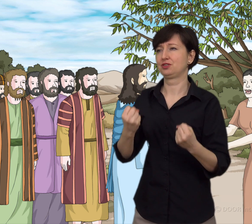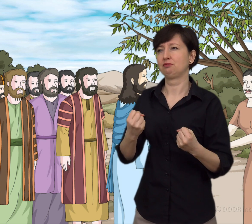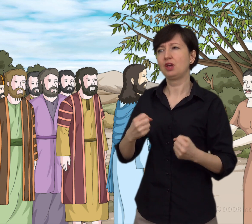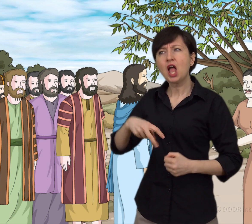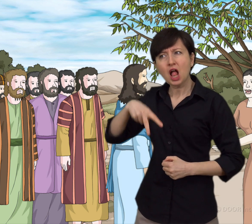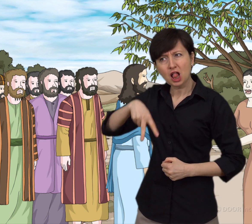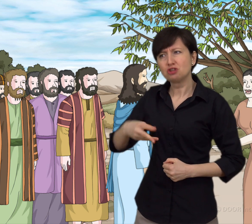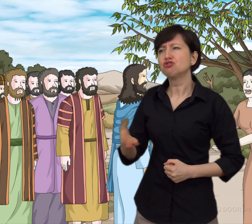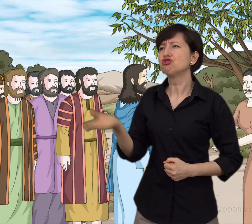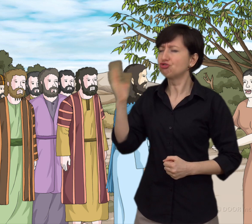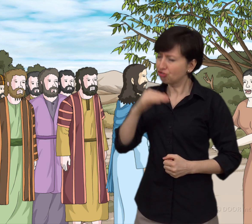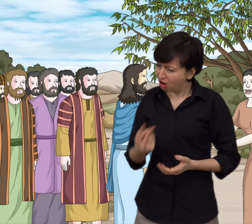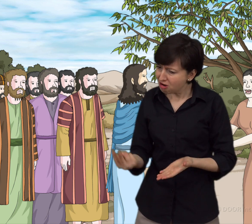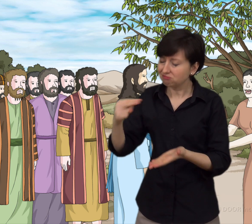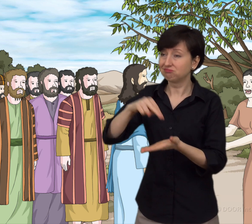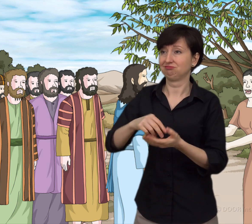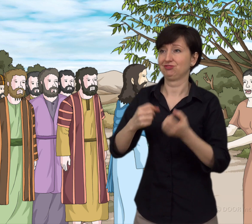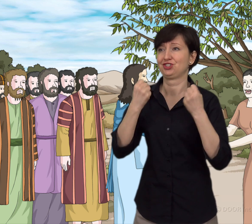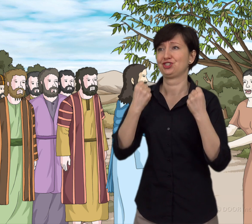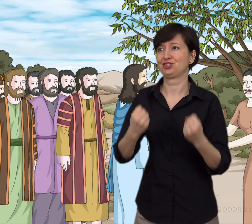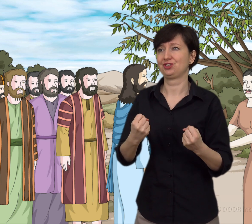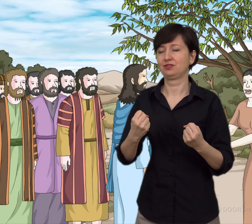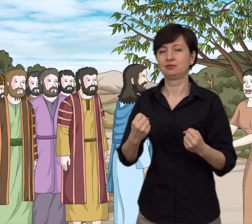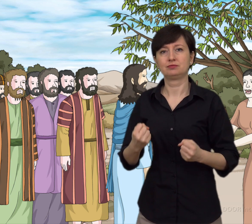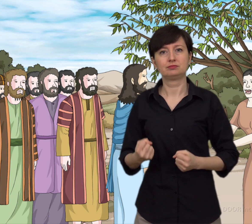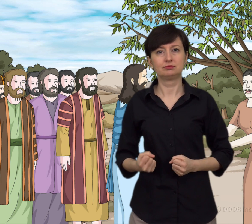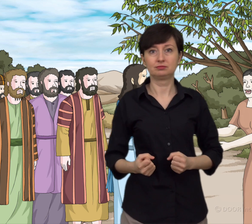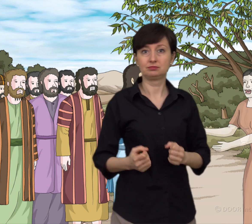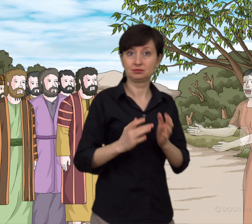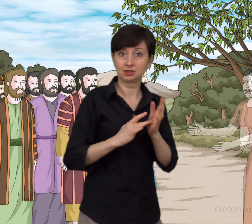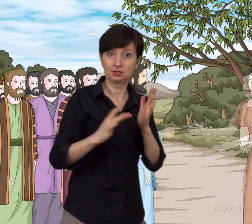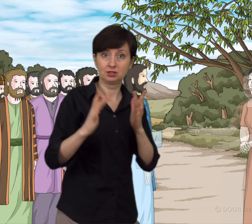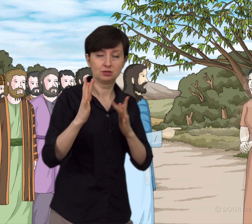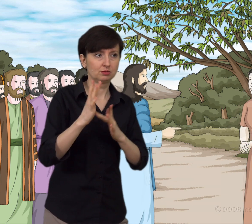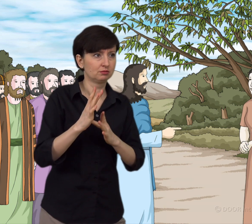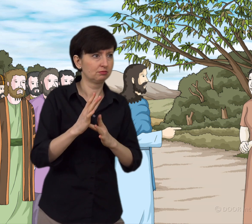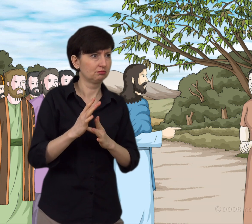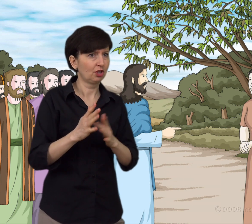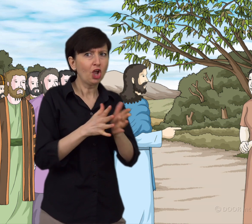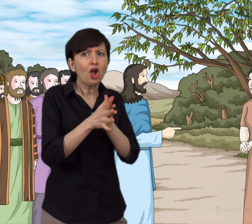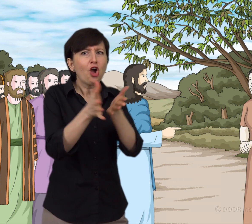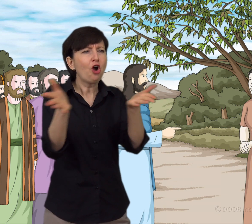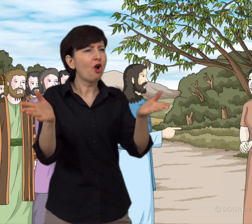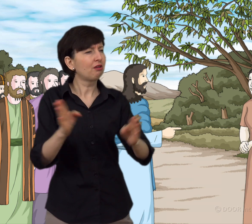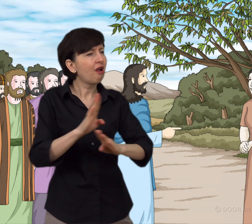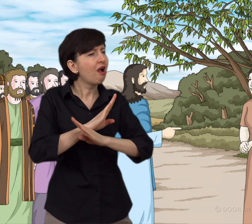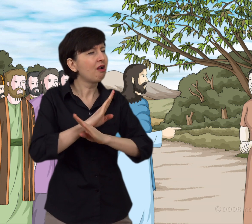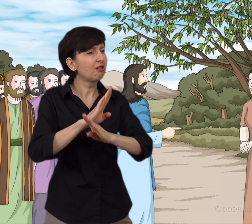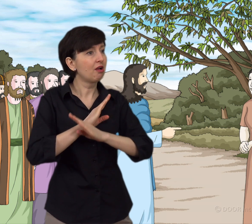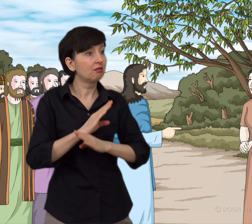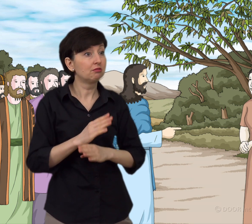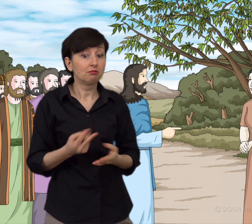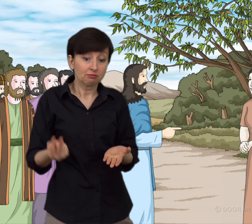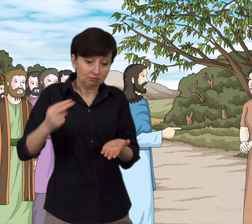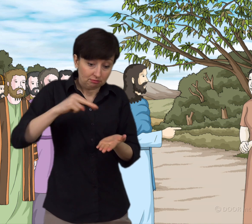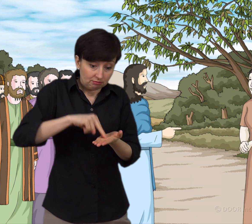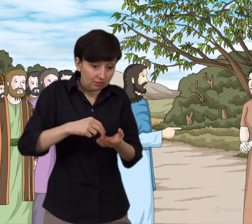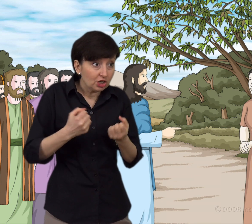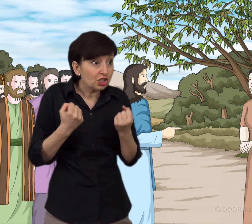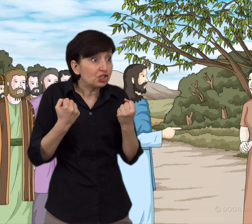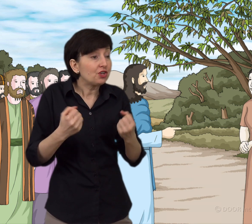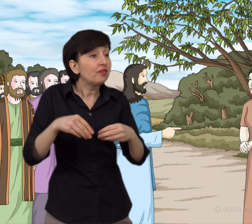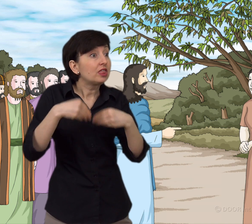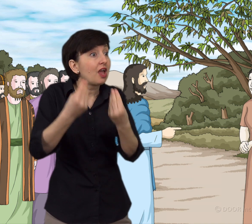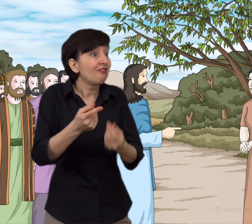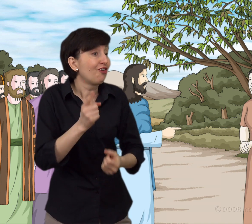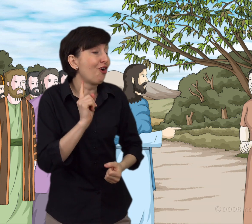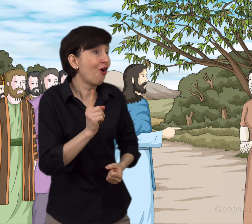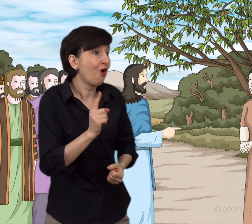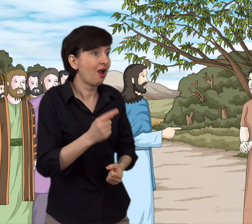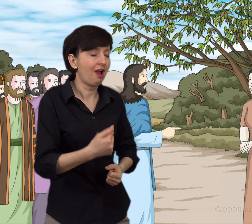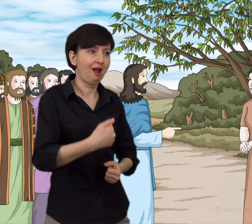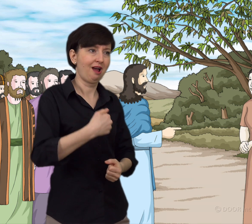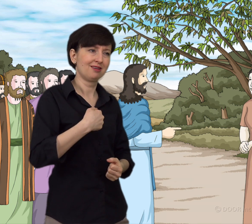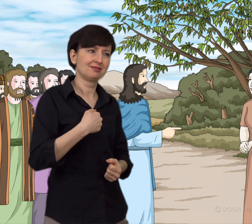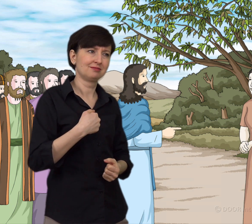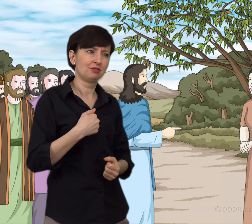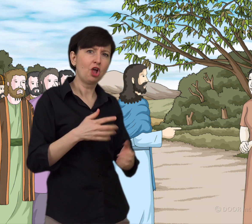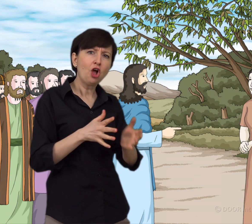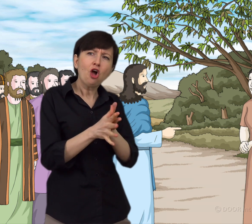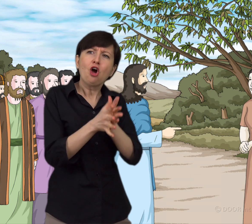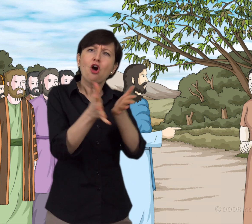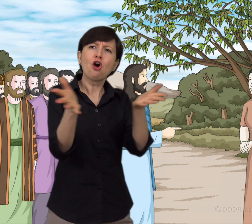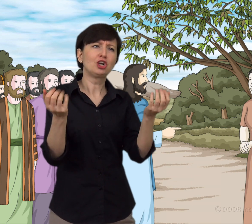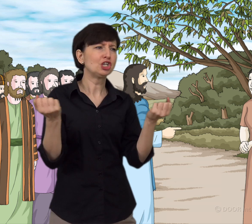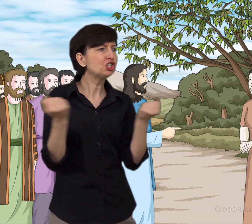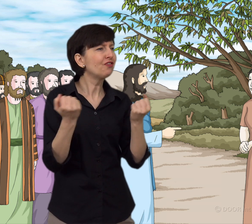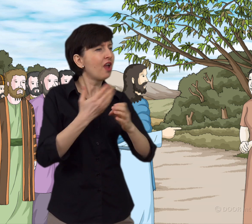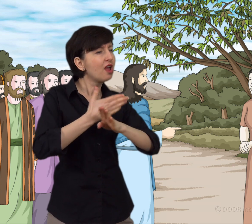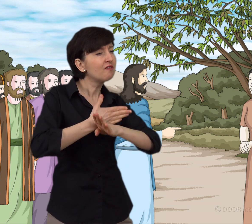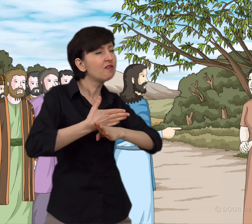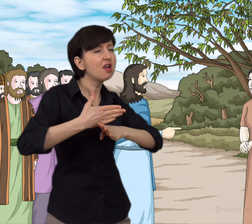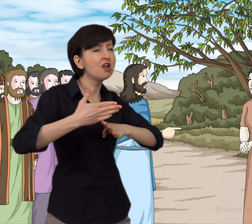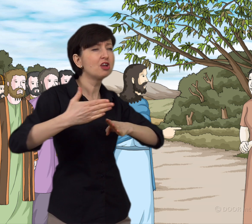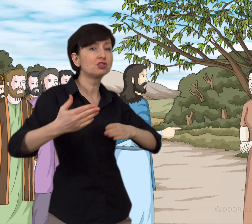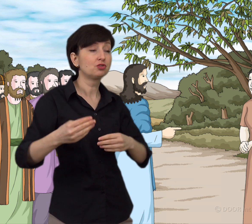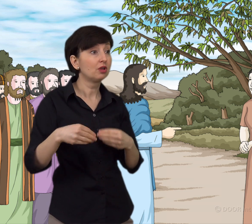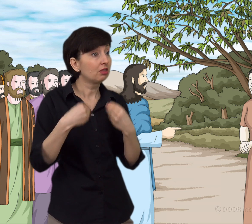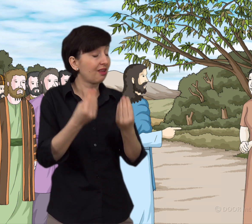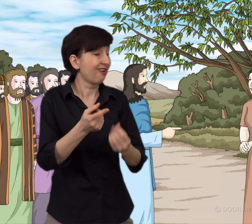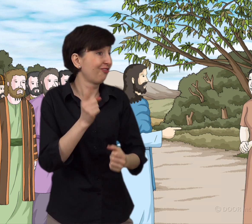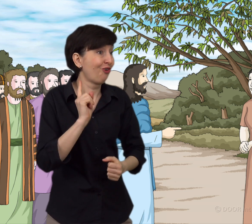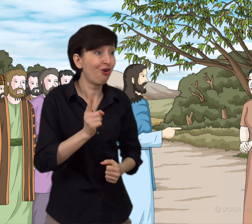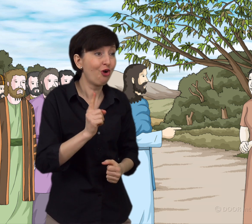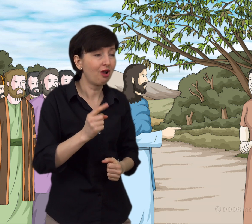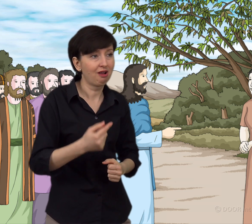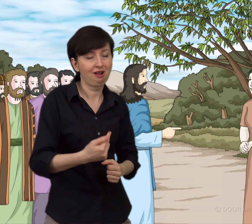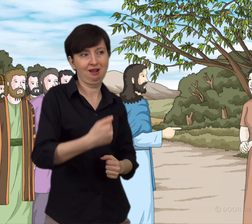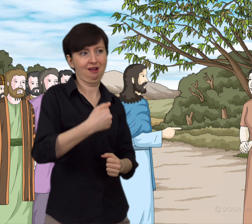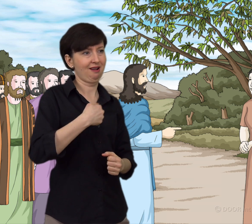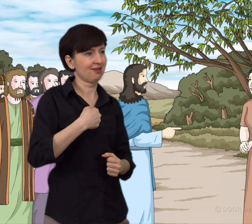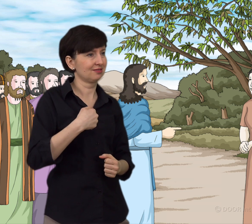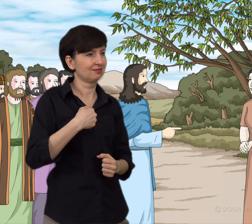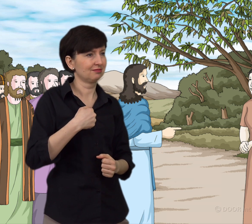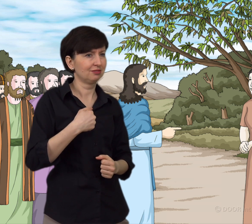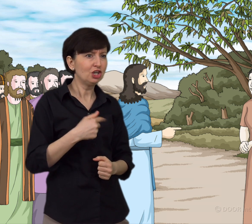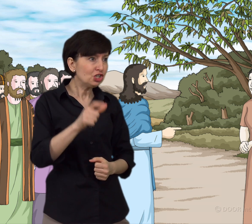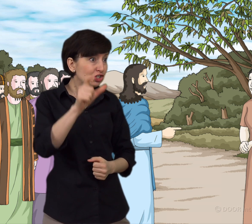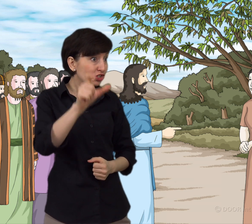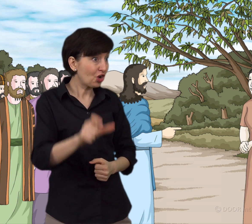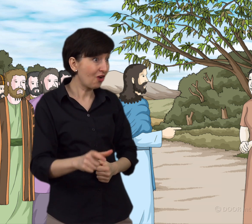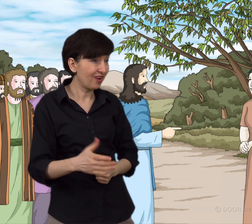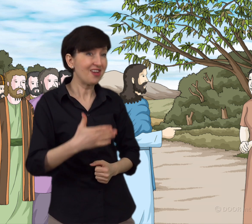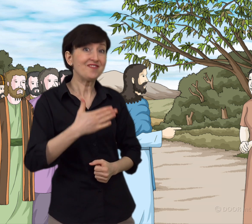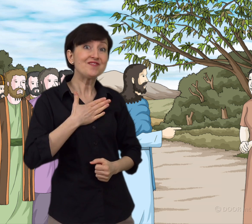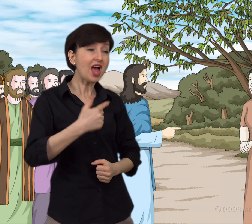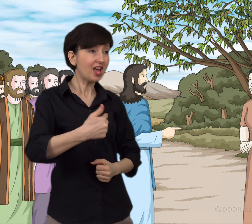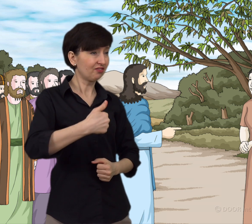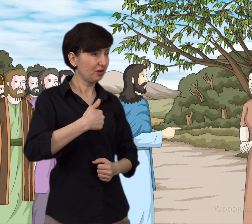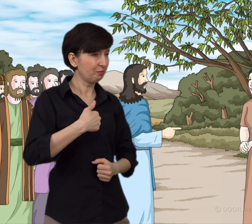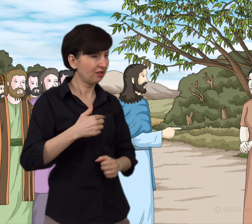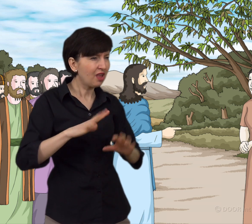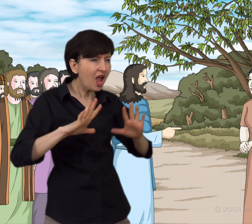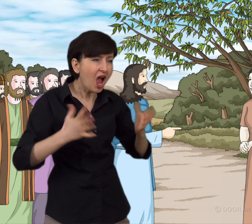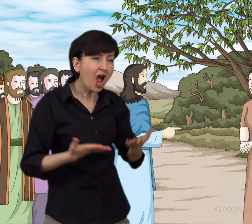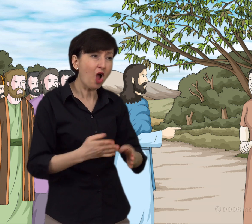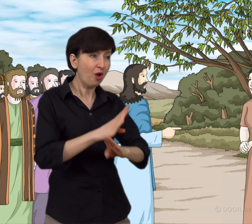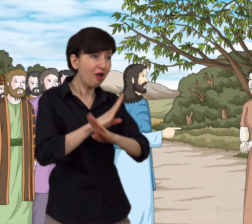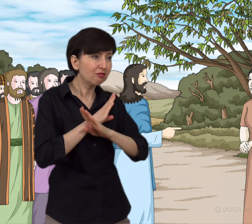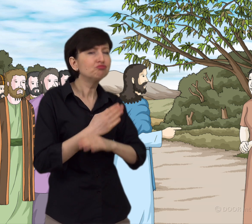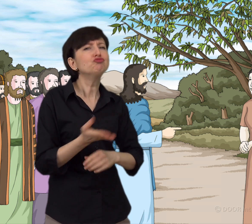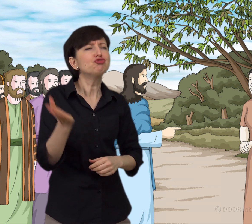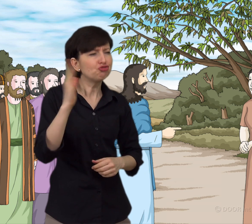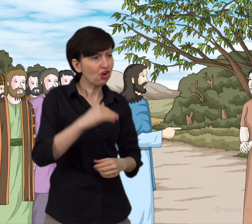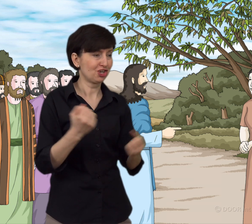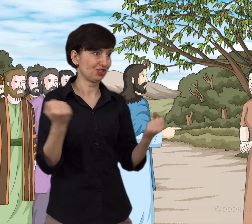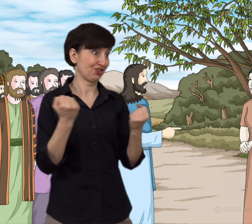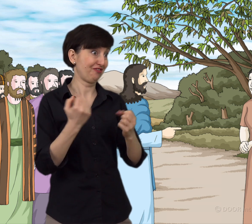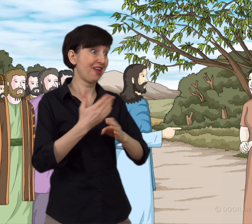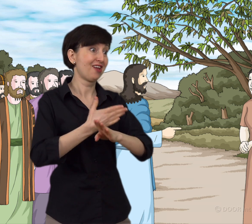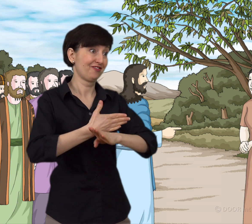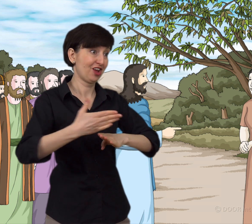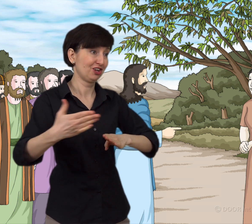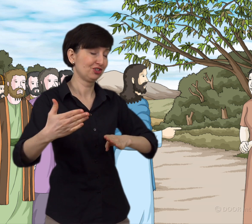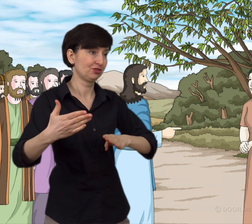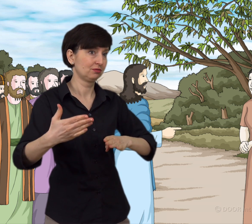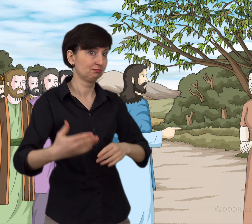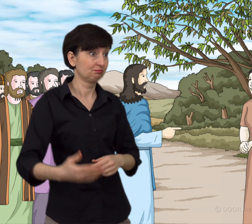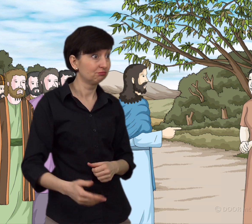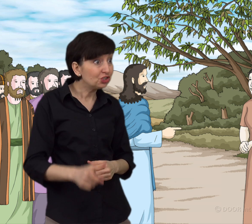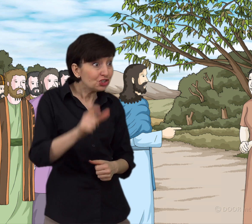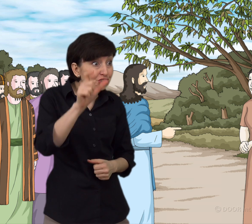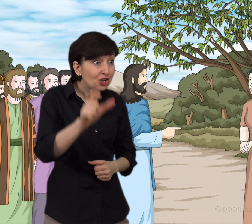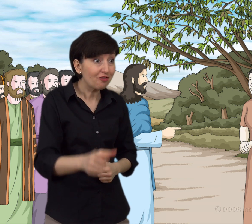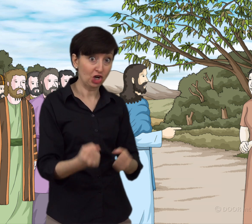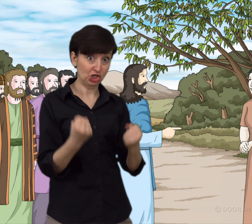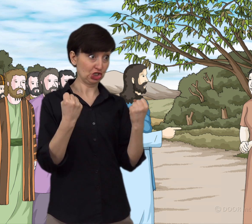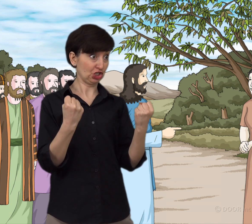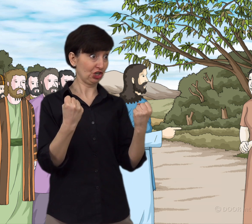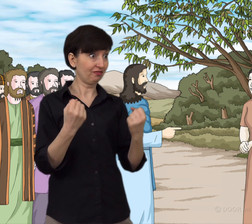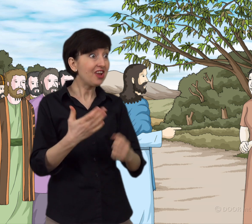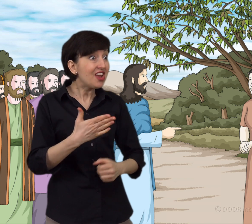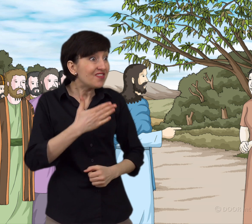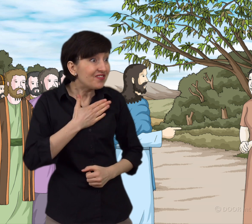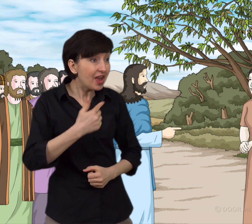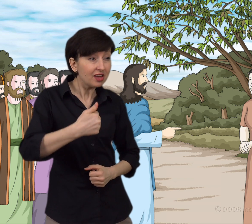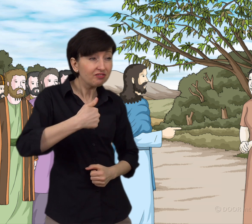Jesus said to her, “I am the resurrection and the life. Whoever believes in Me will live, even though he dies.